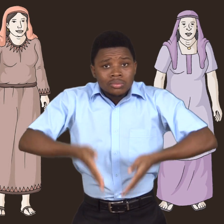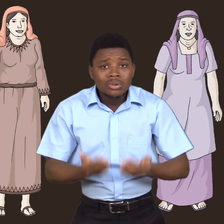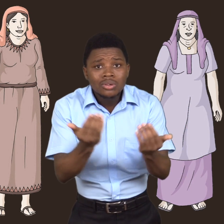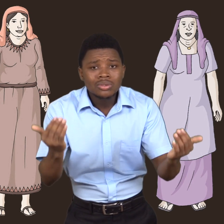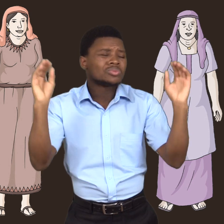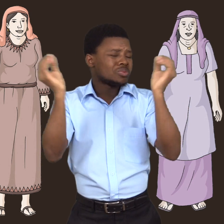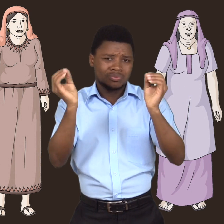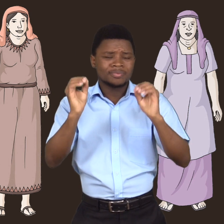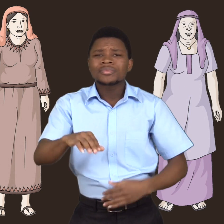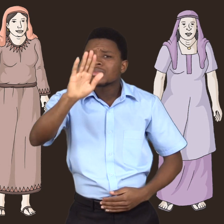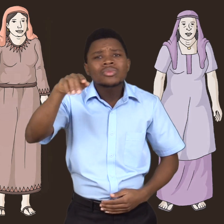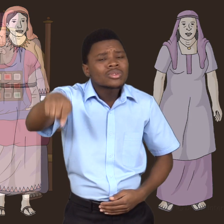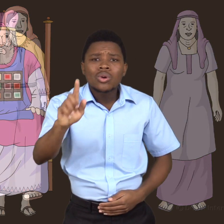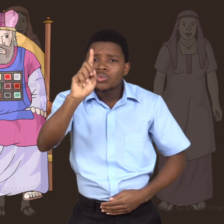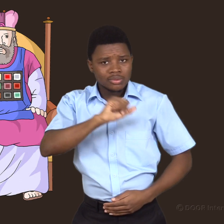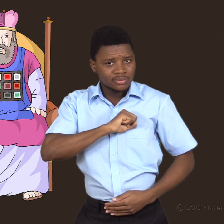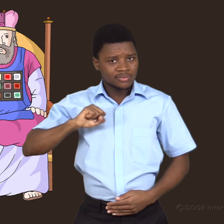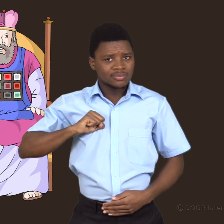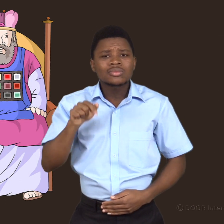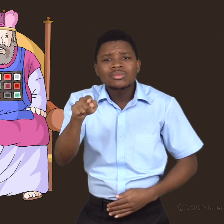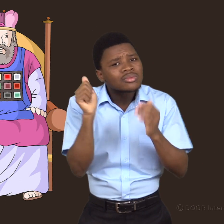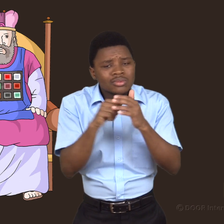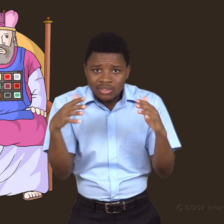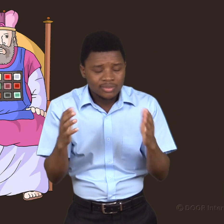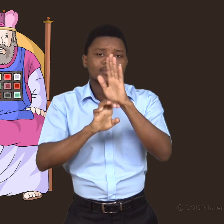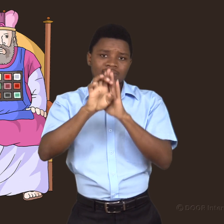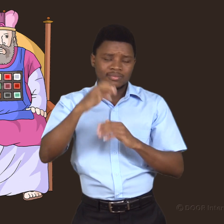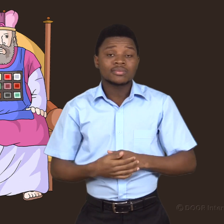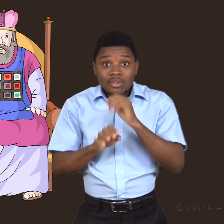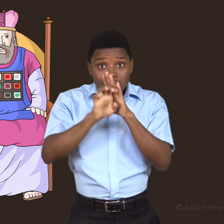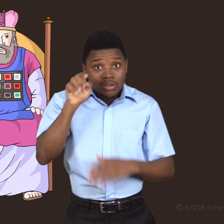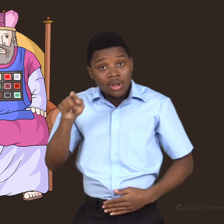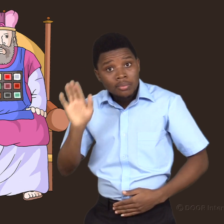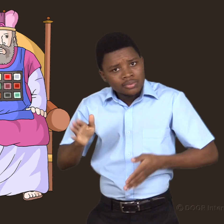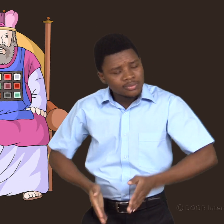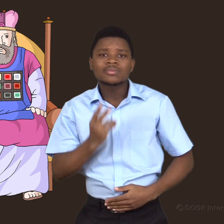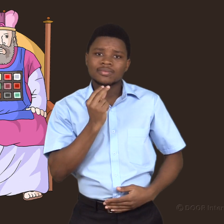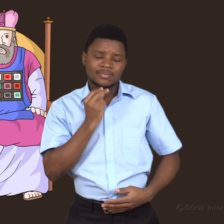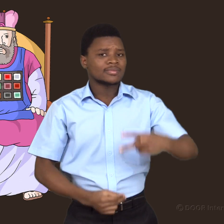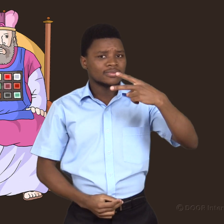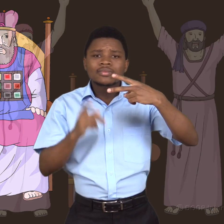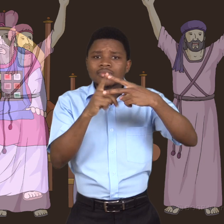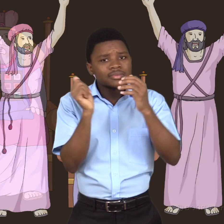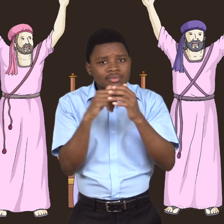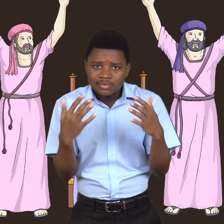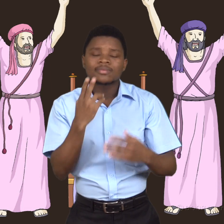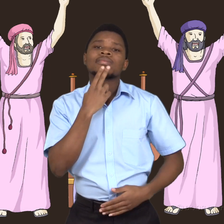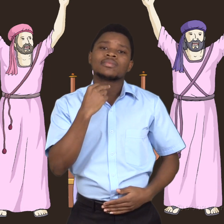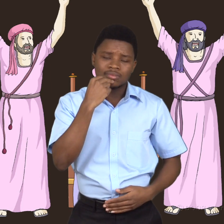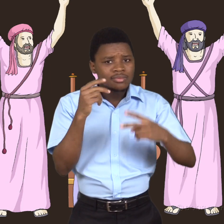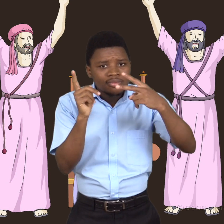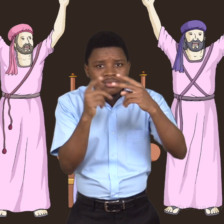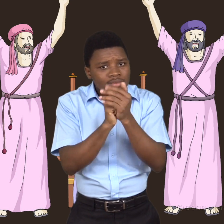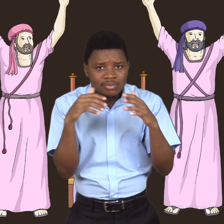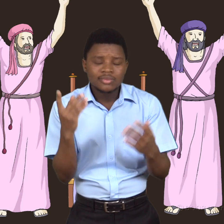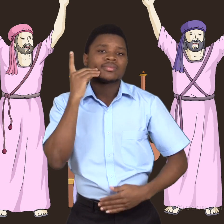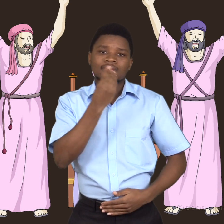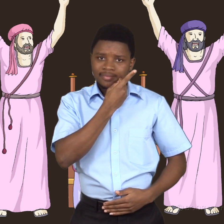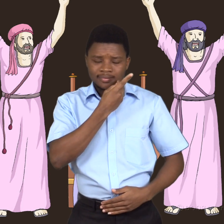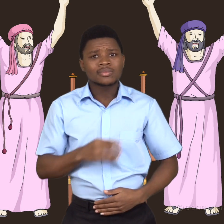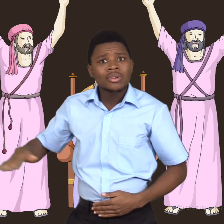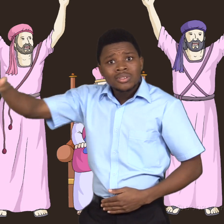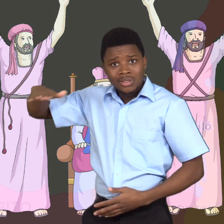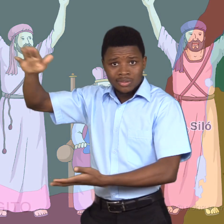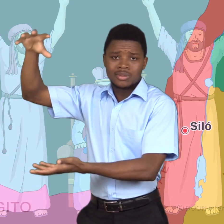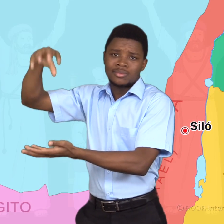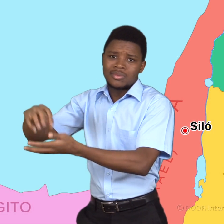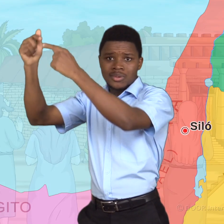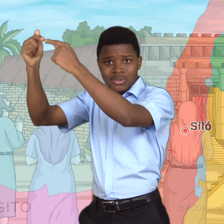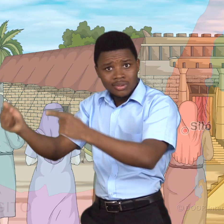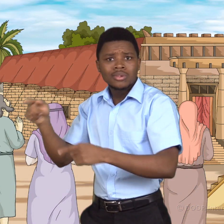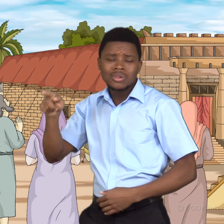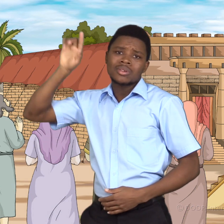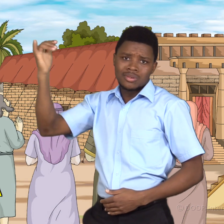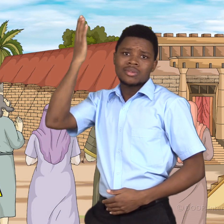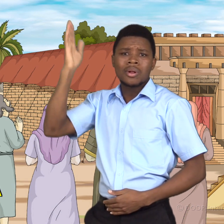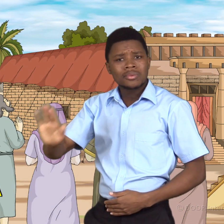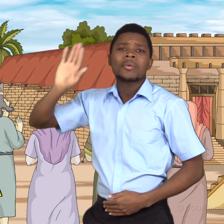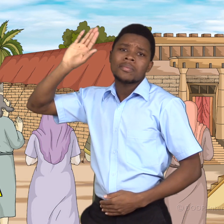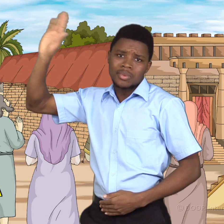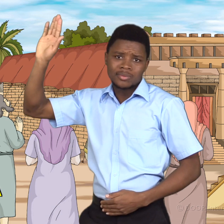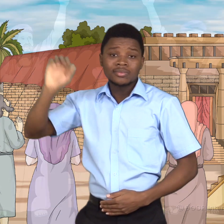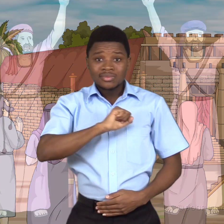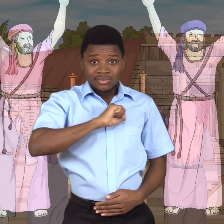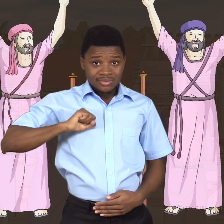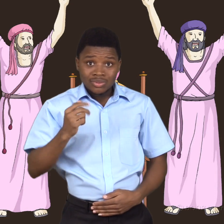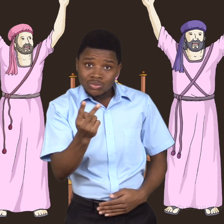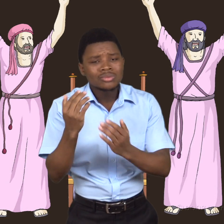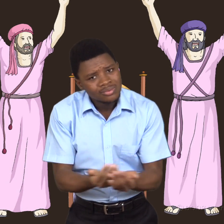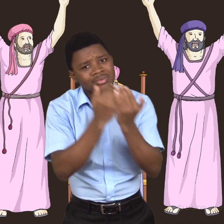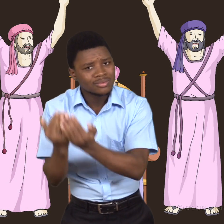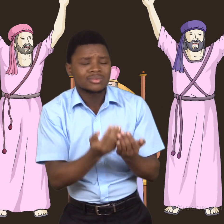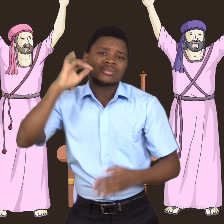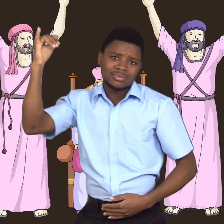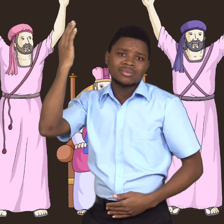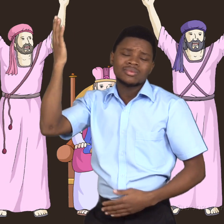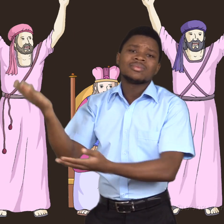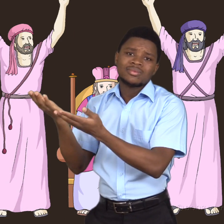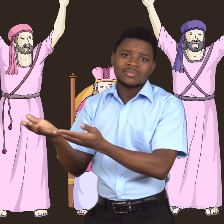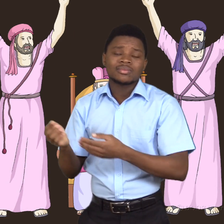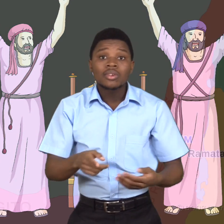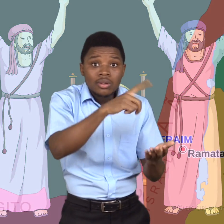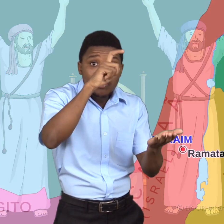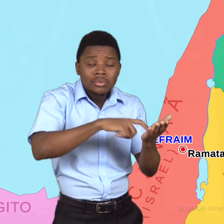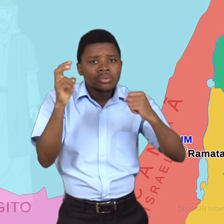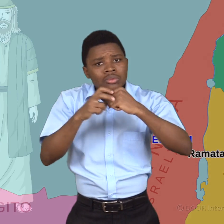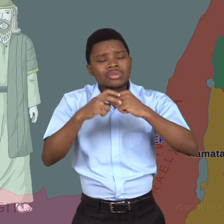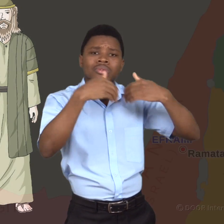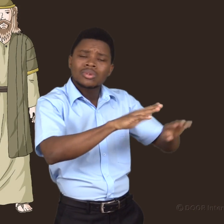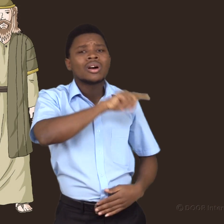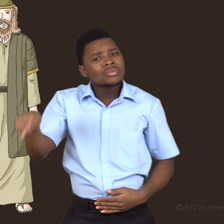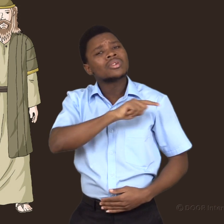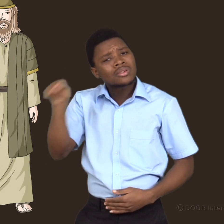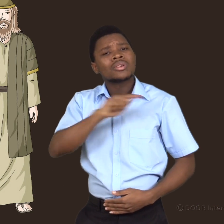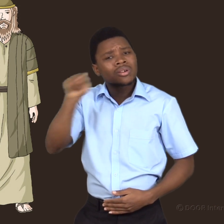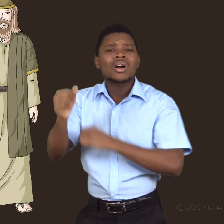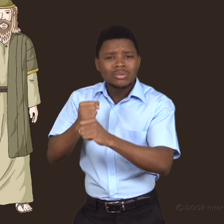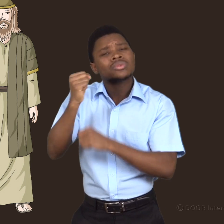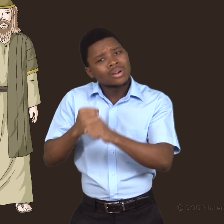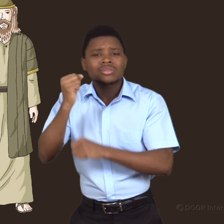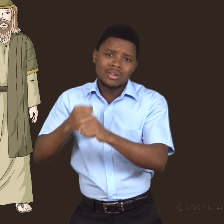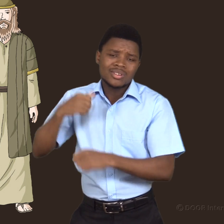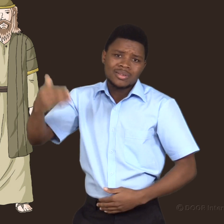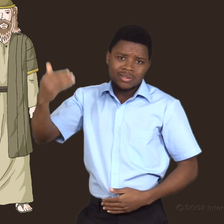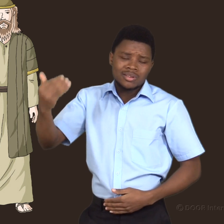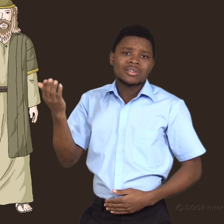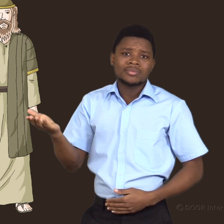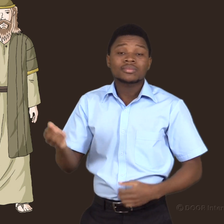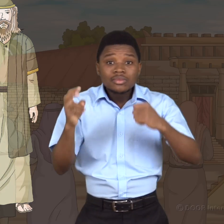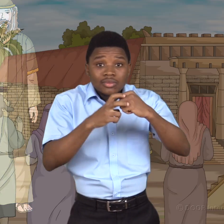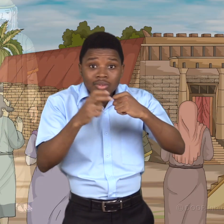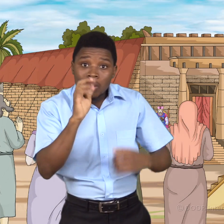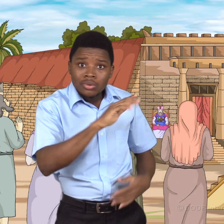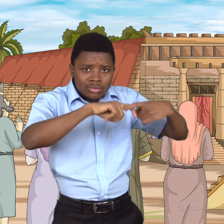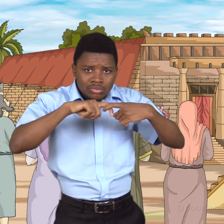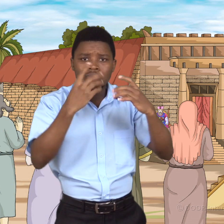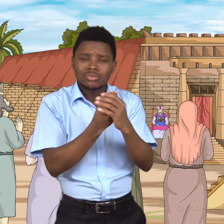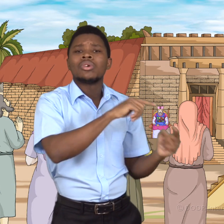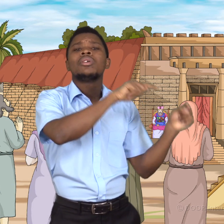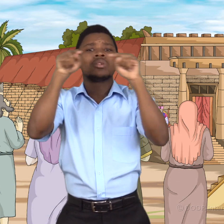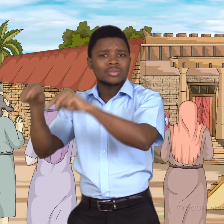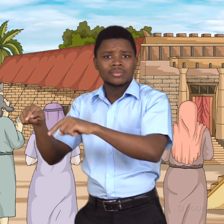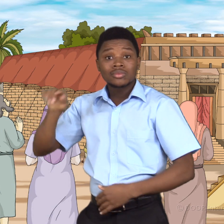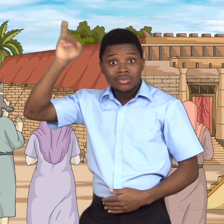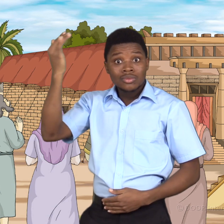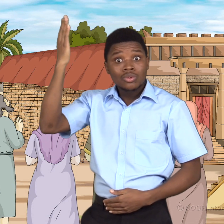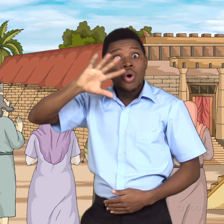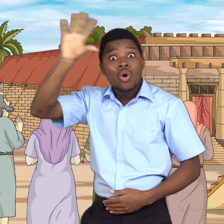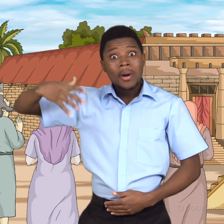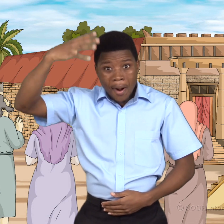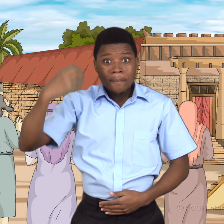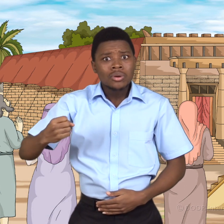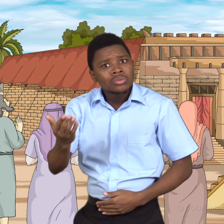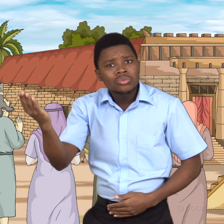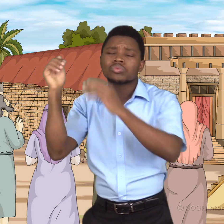Year after year Elkanah would go up from his city to worship and sacrifice to the LORD of Hosts at Shiloh, where Eli’s two sons, Hophni and Phinehas, were priests to the LORD.